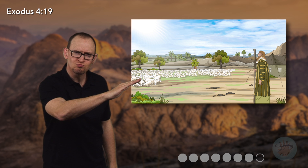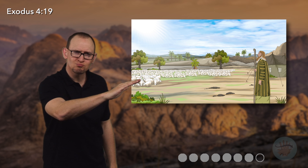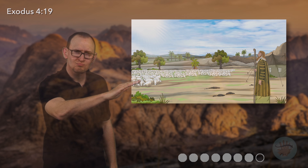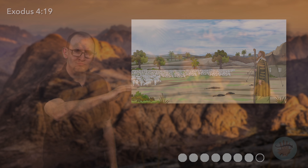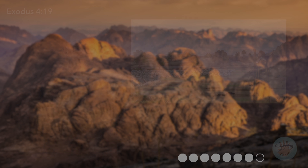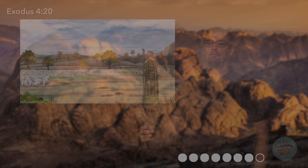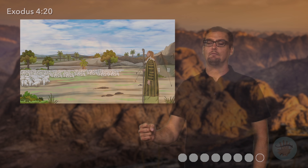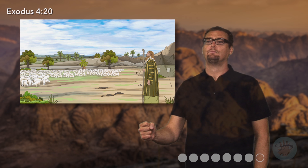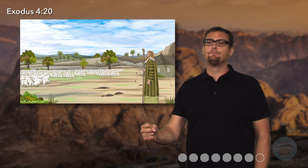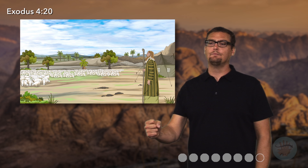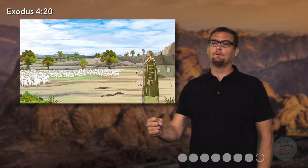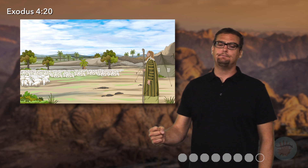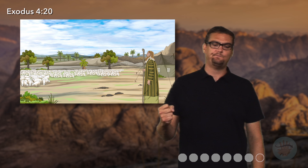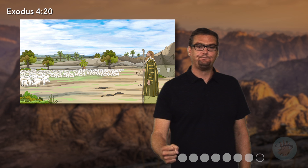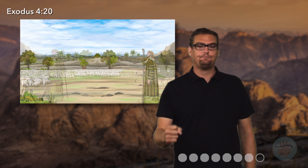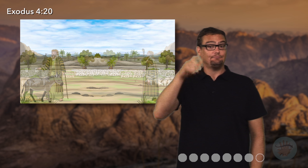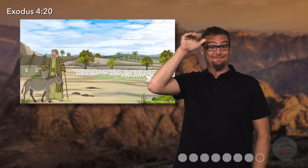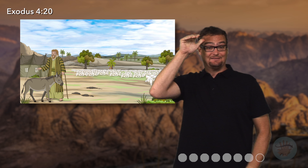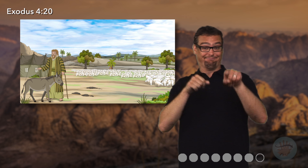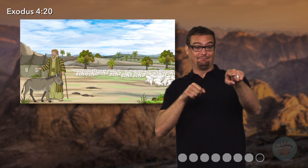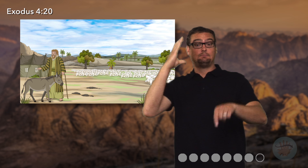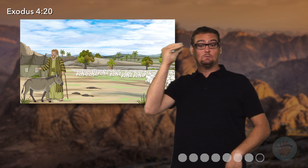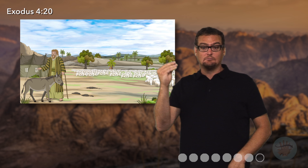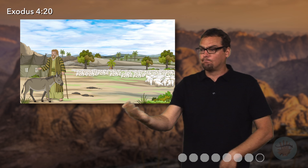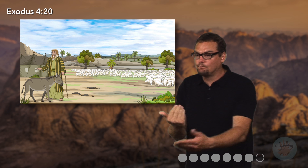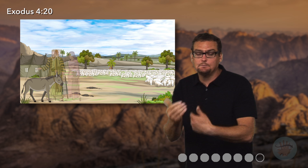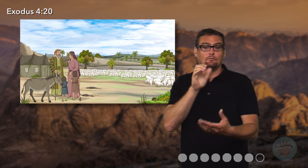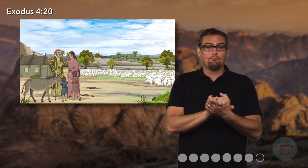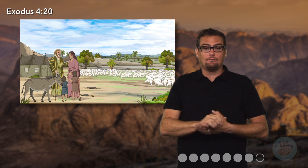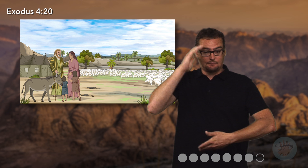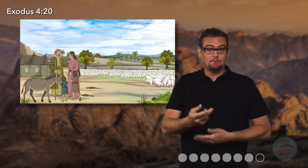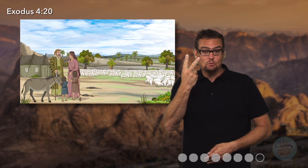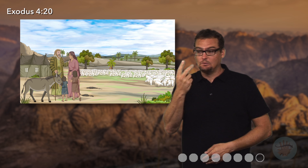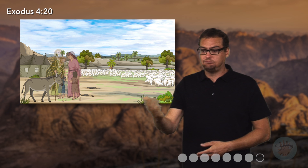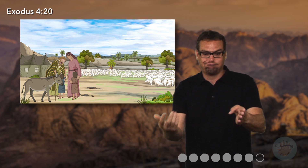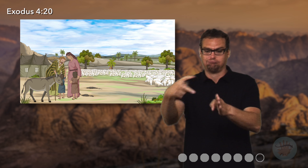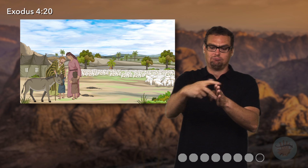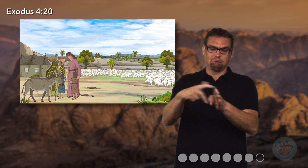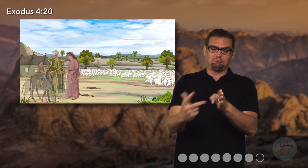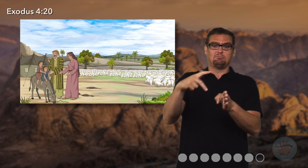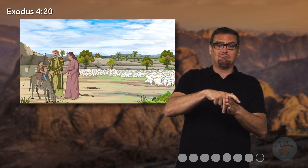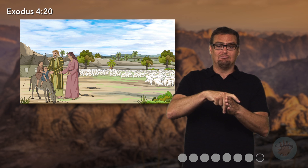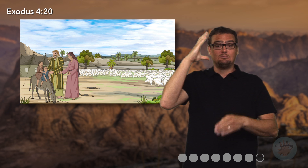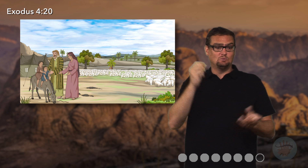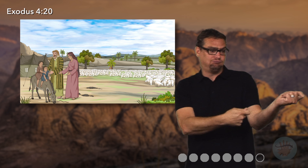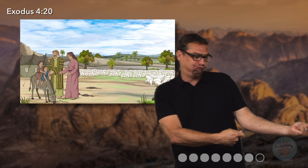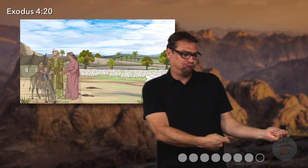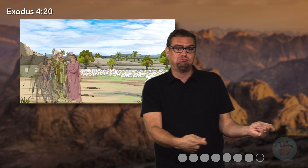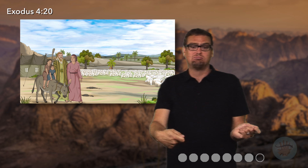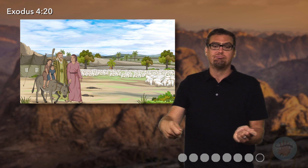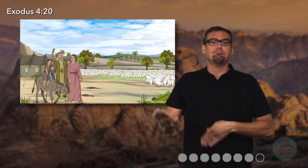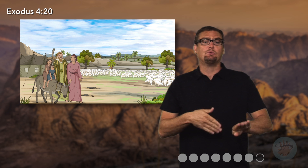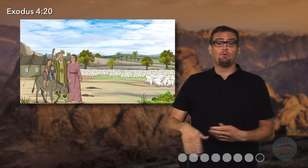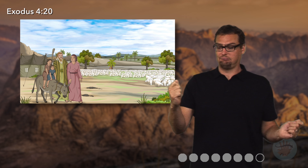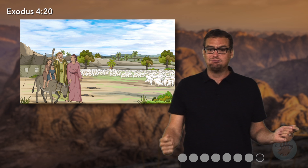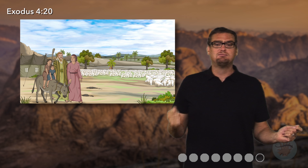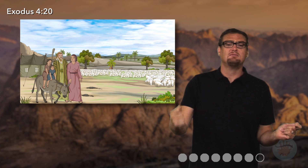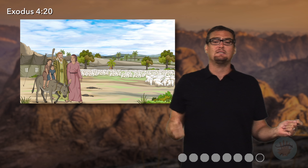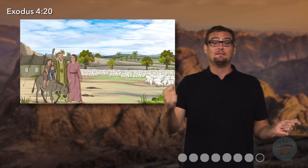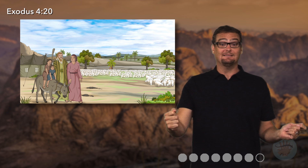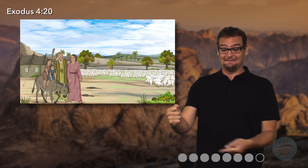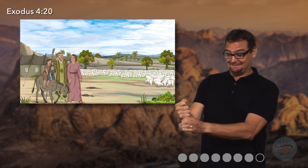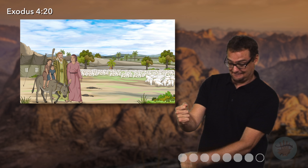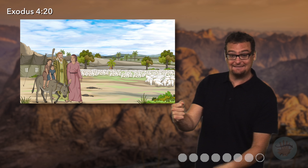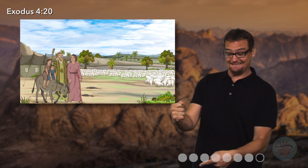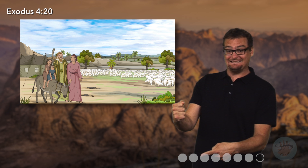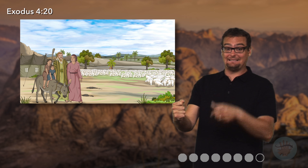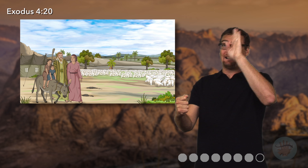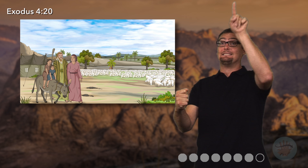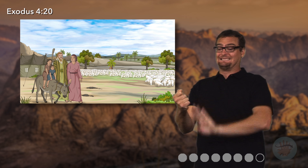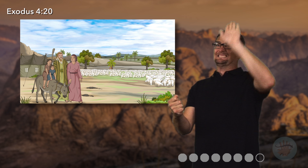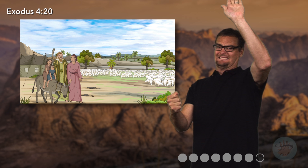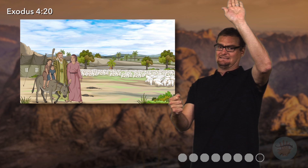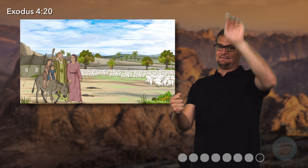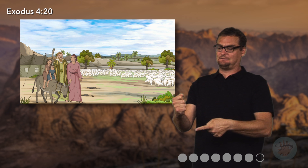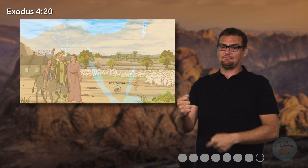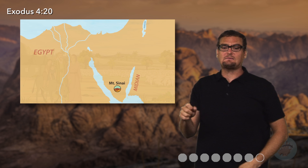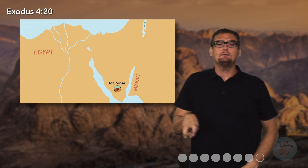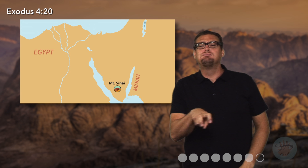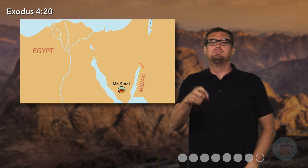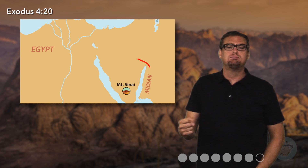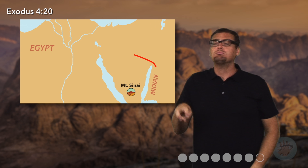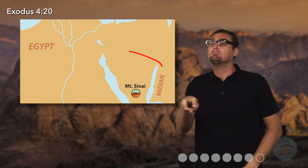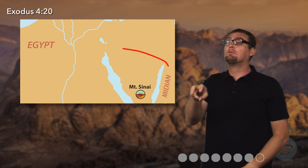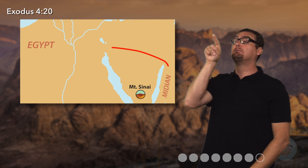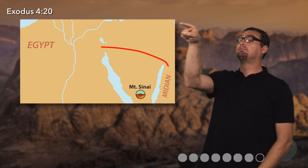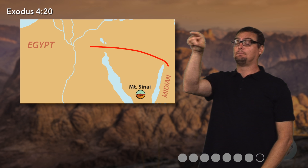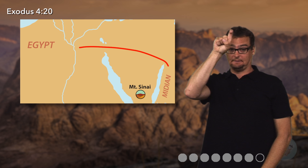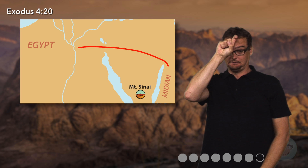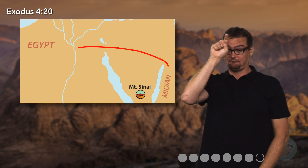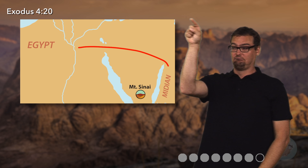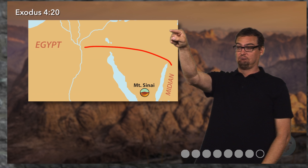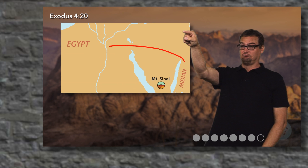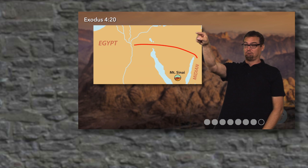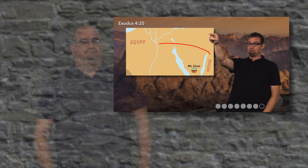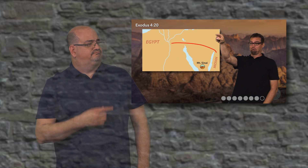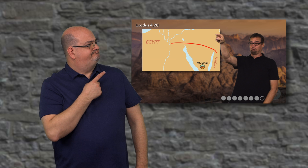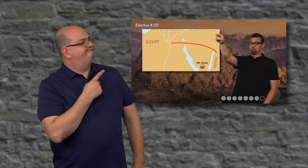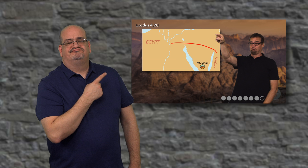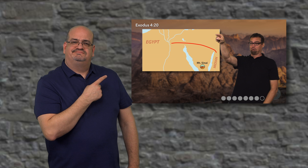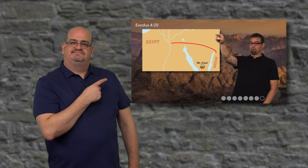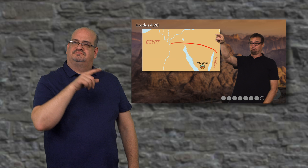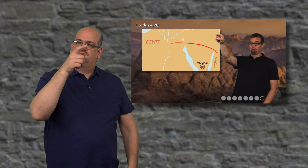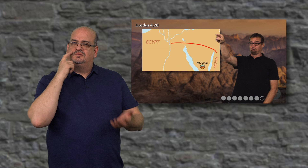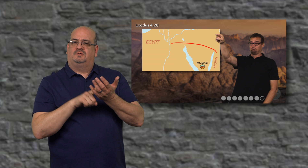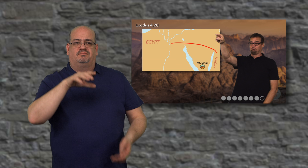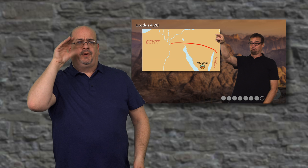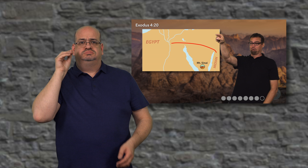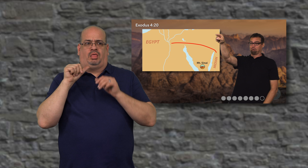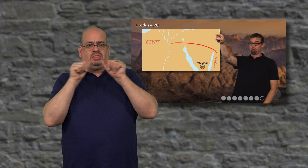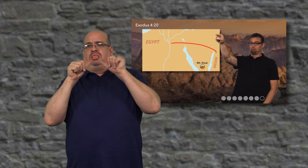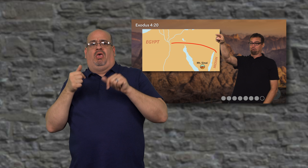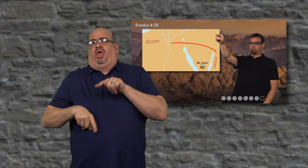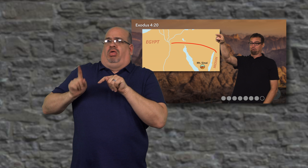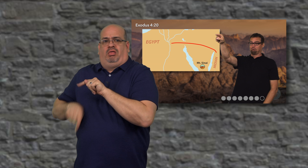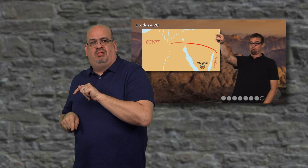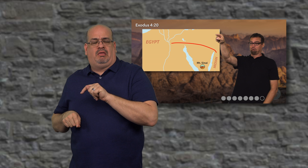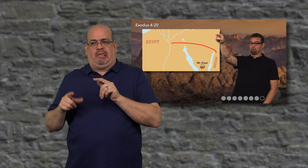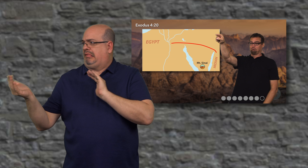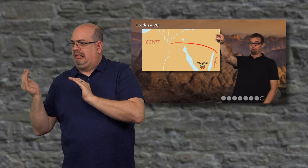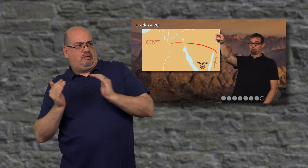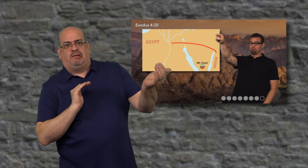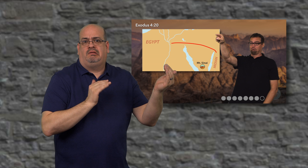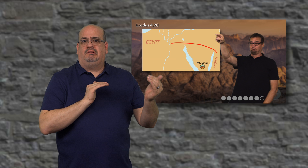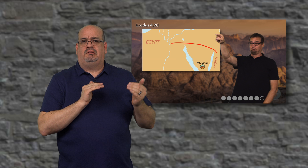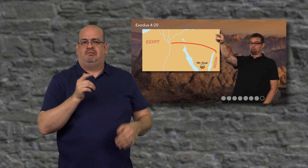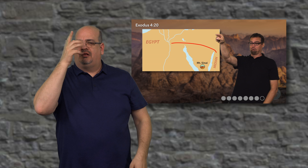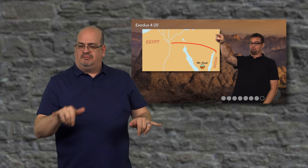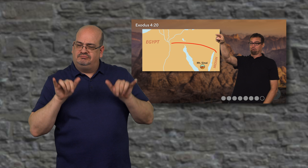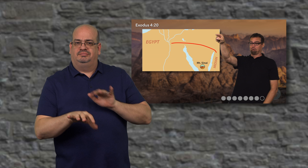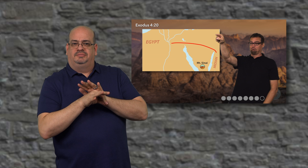So Moses took his wife and sons, put them on a donkey, and headed back to Egypt.